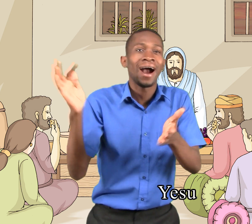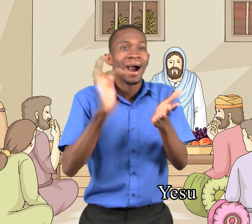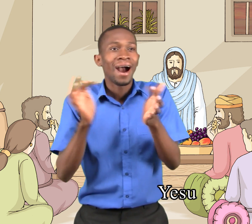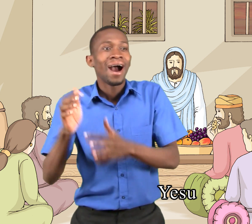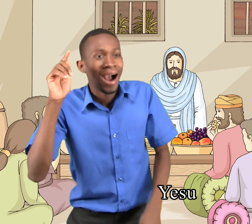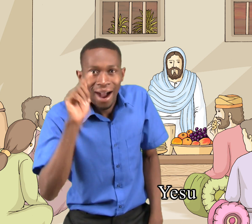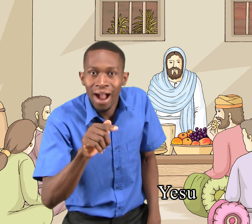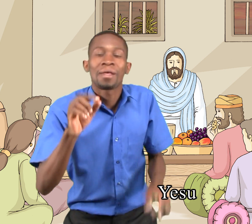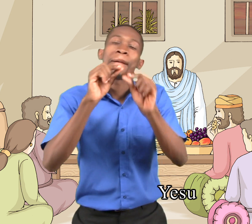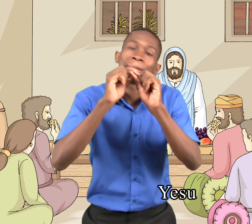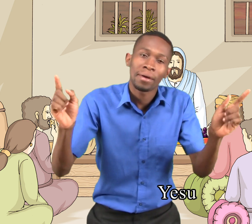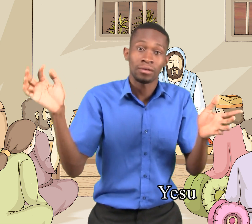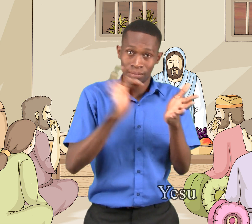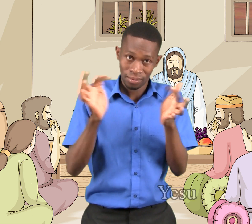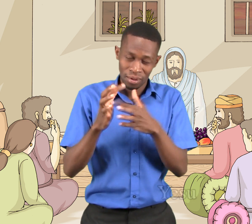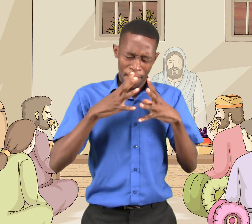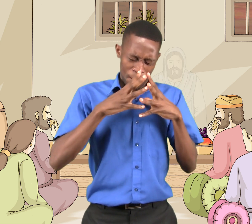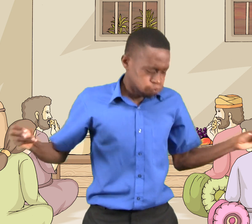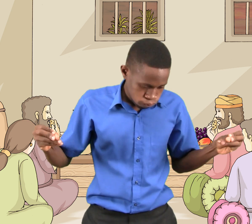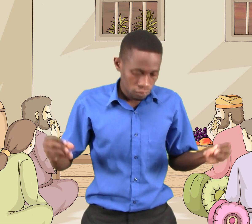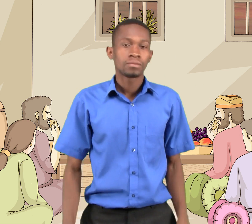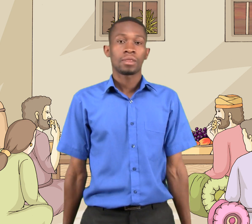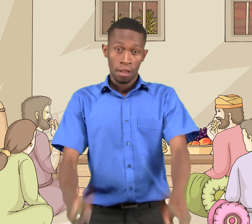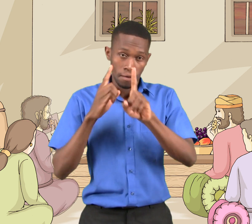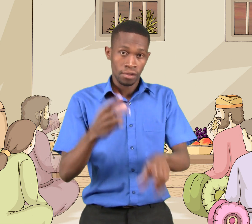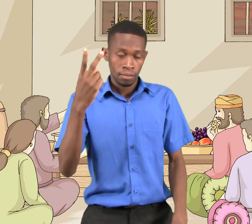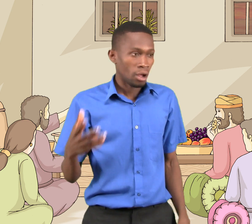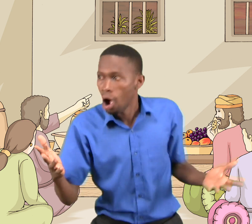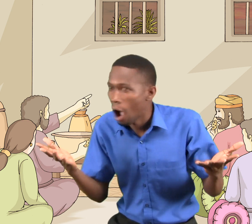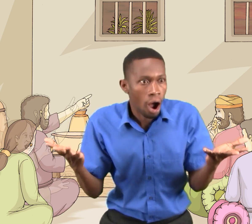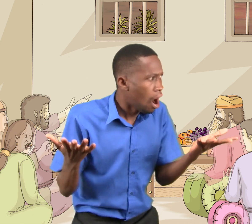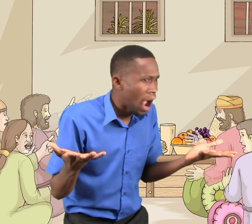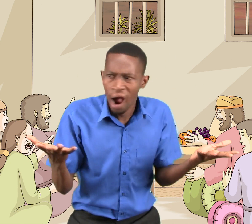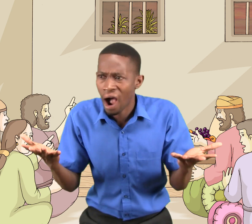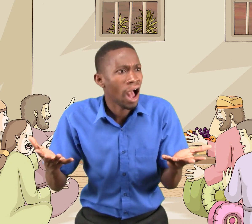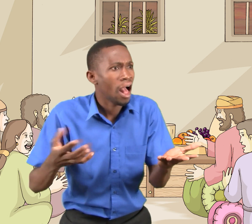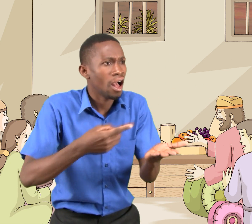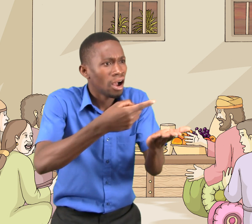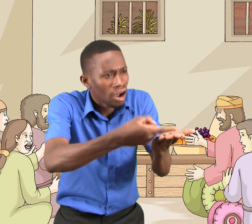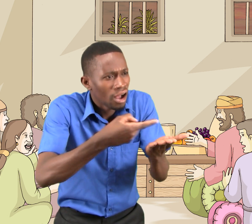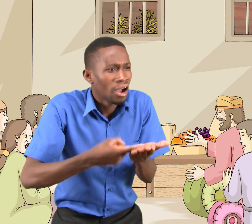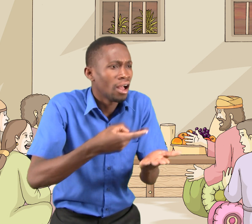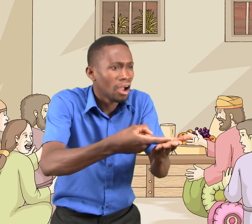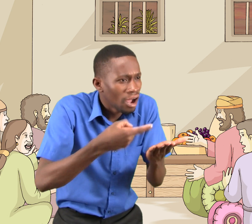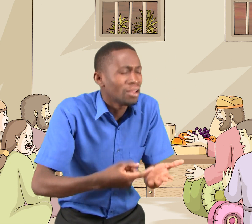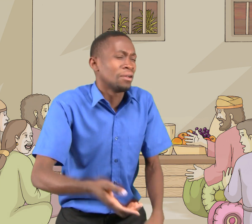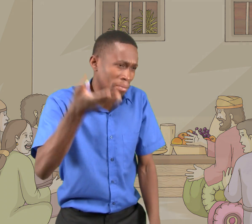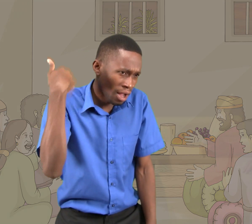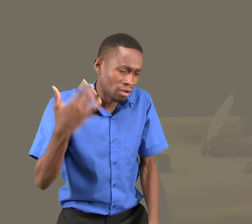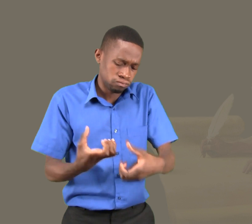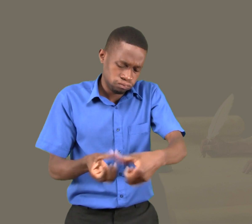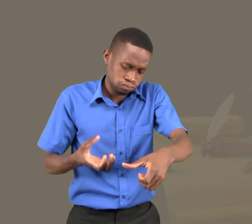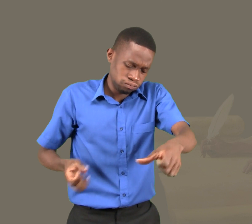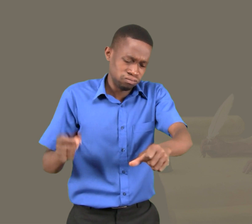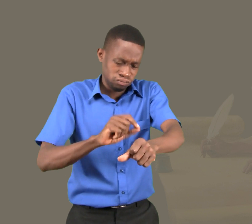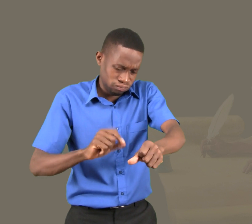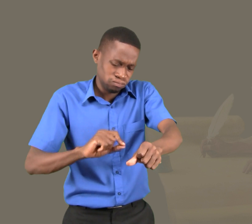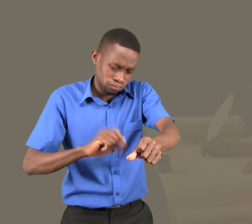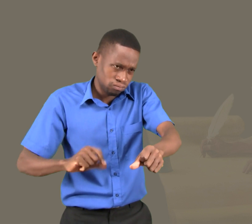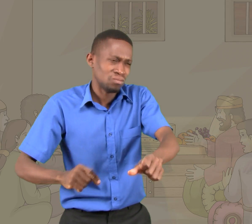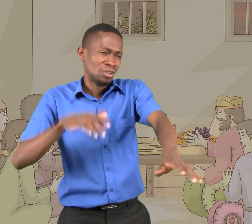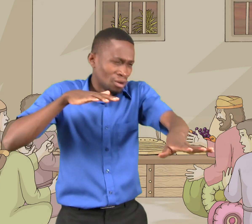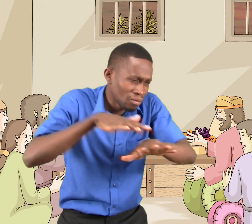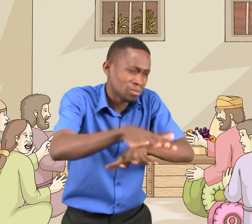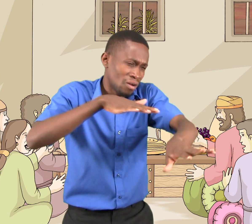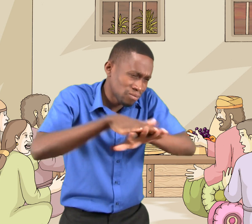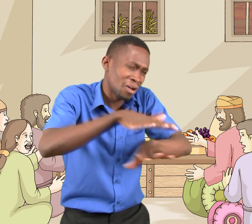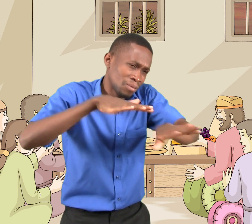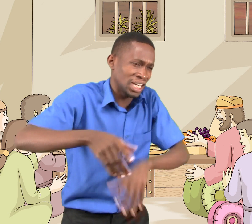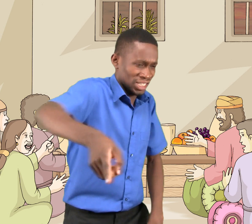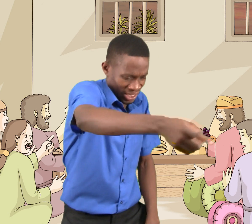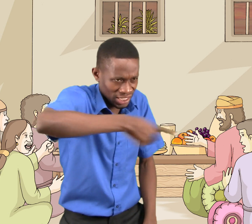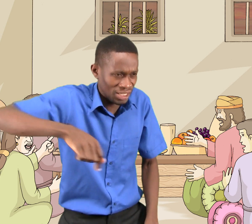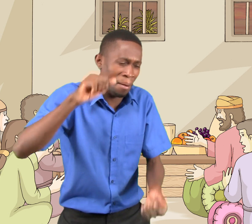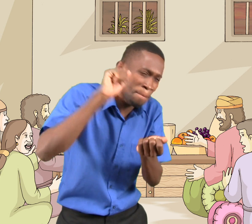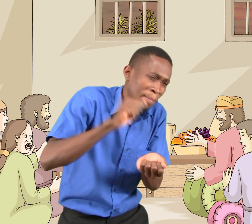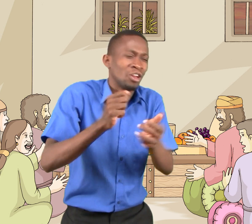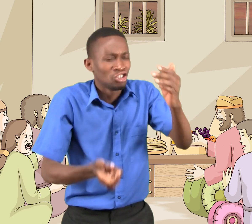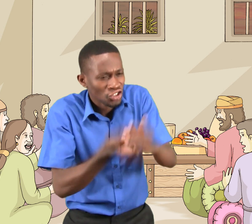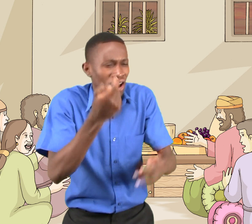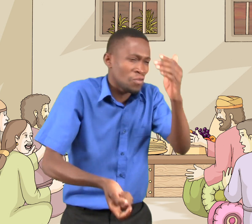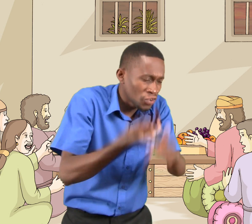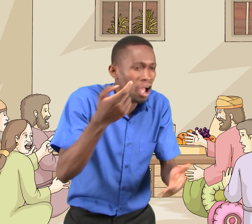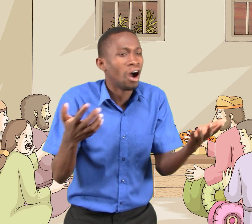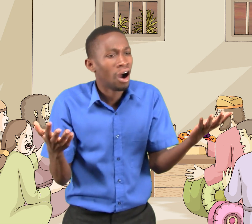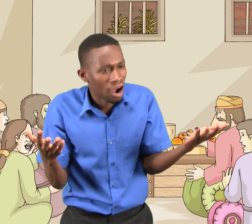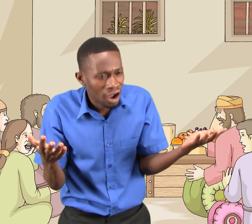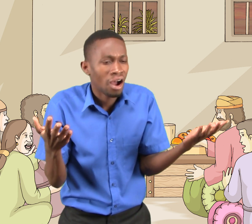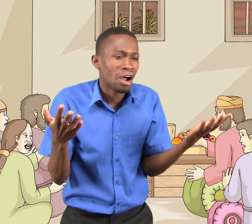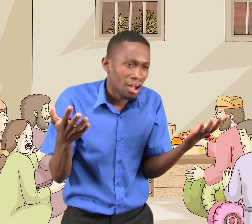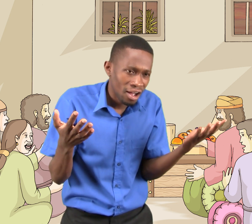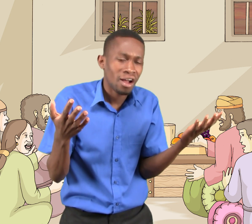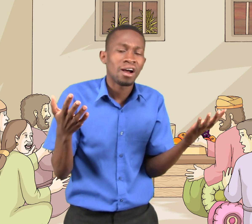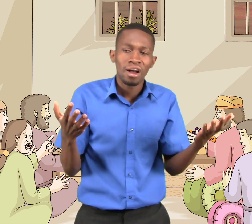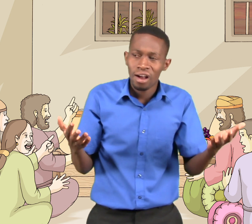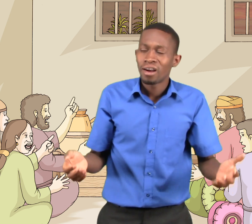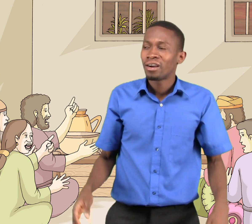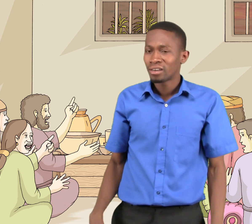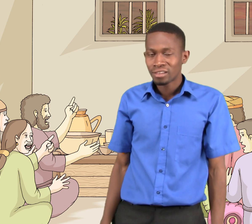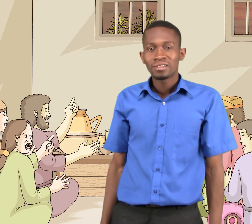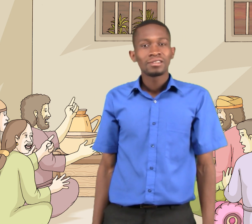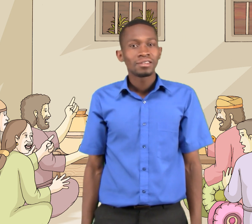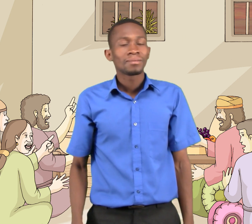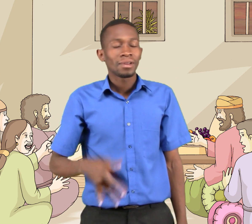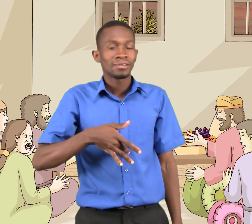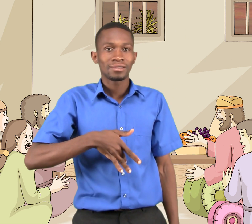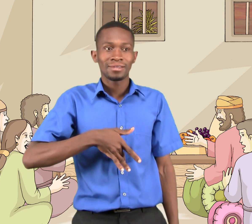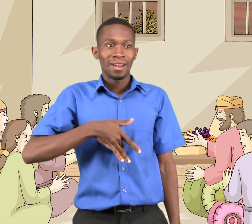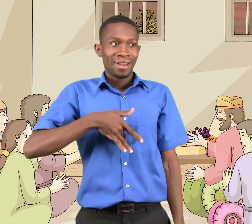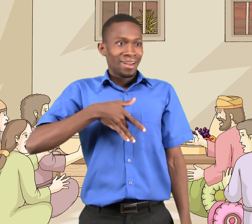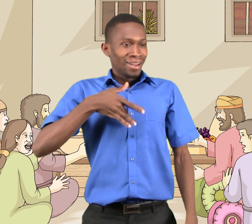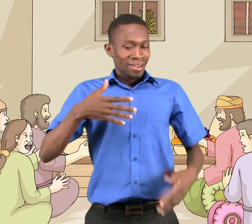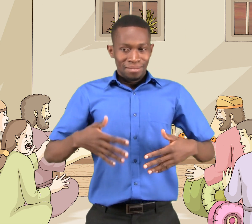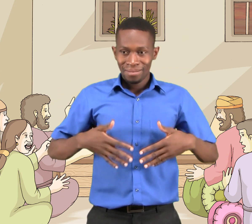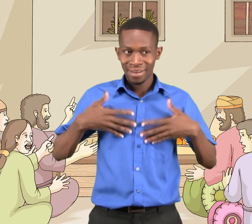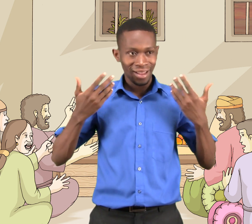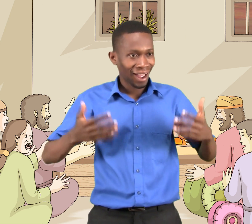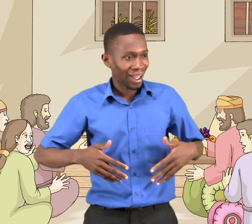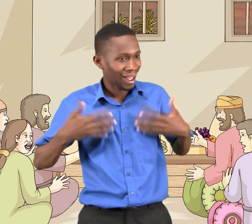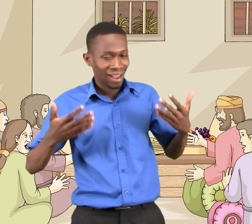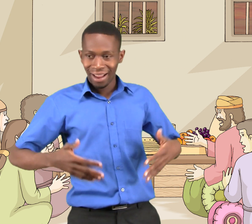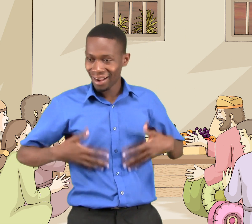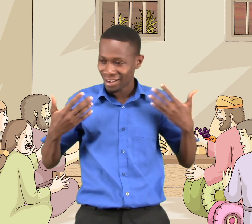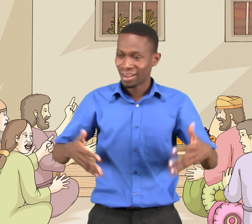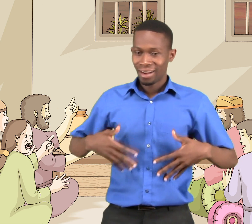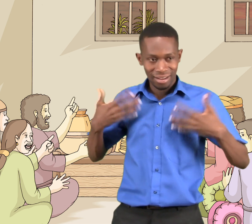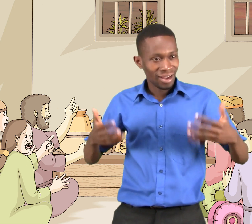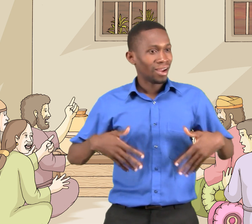They asked each other, “Were not our hearts burning within us as He spoke with us on the road and opened the Scriptures to us?”